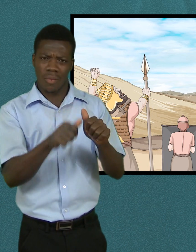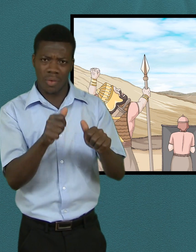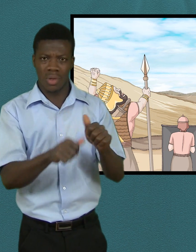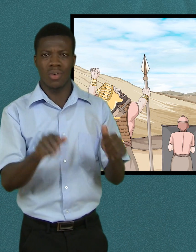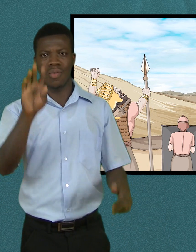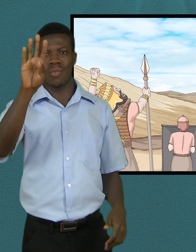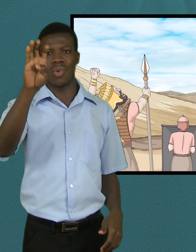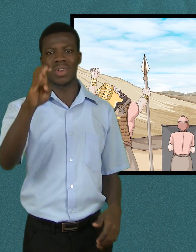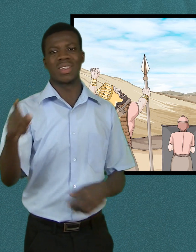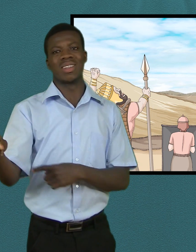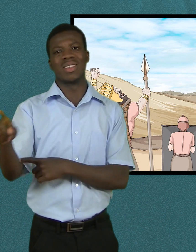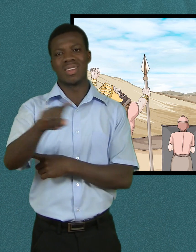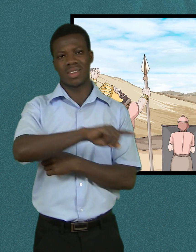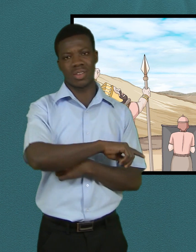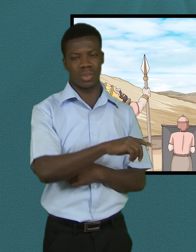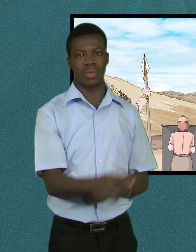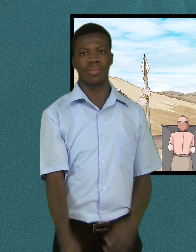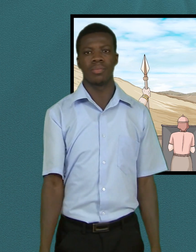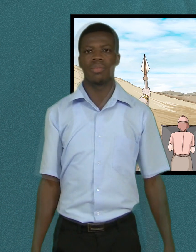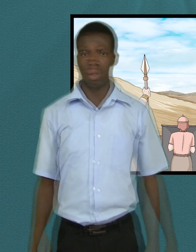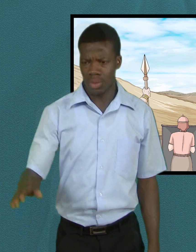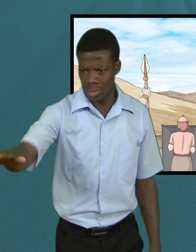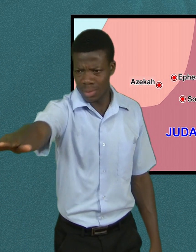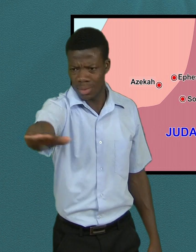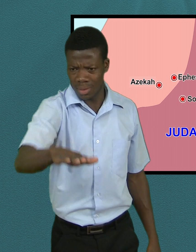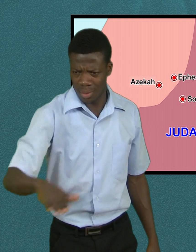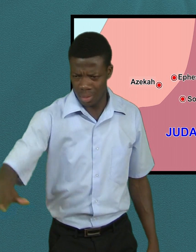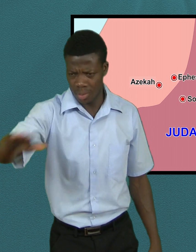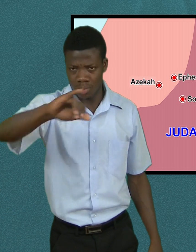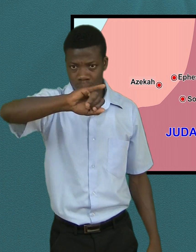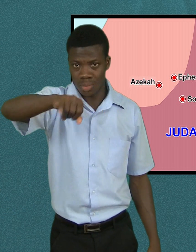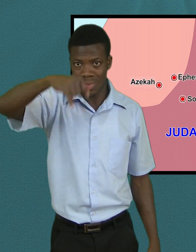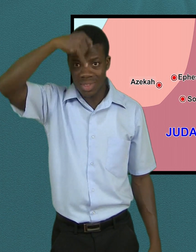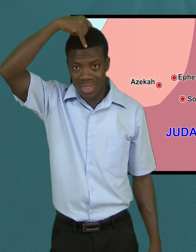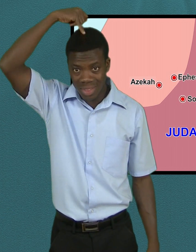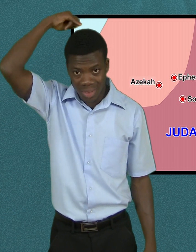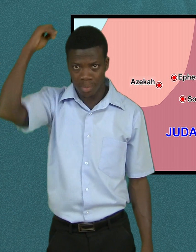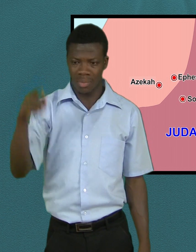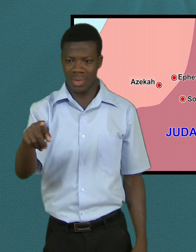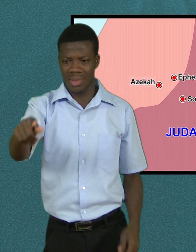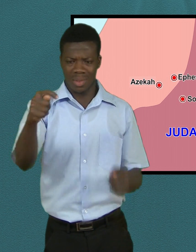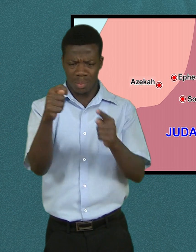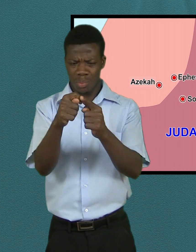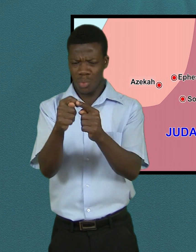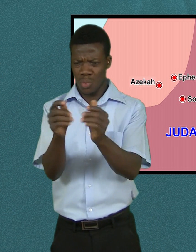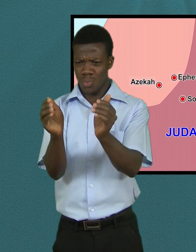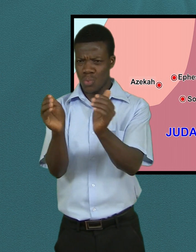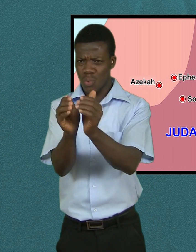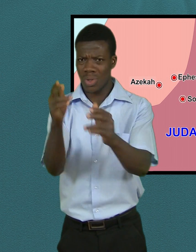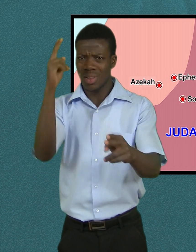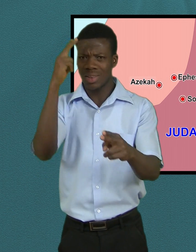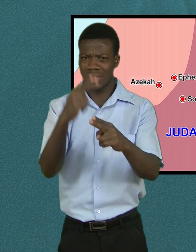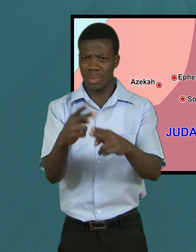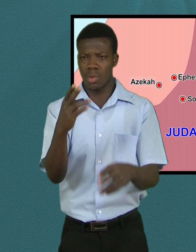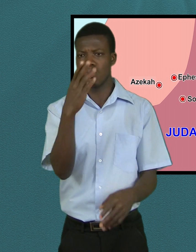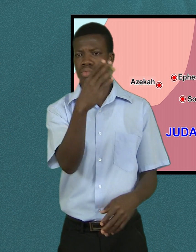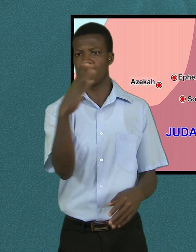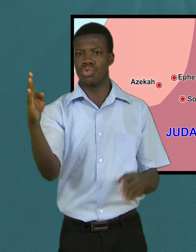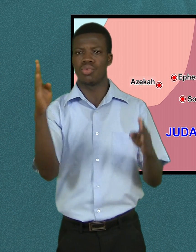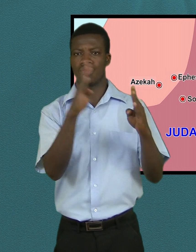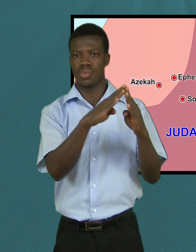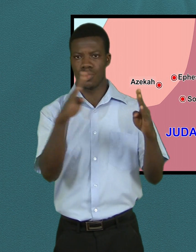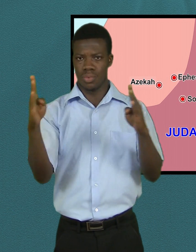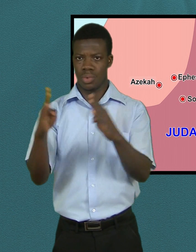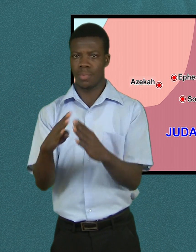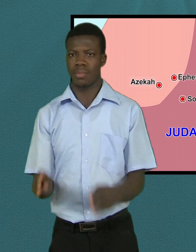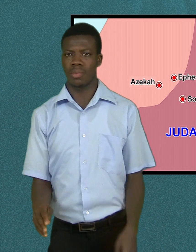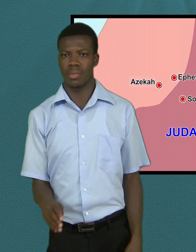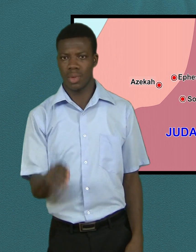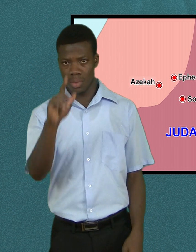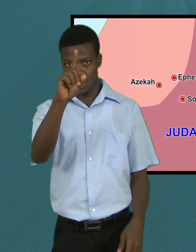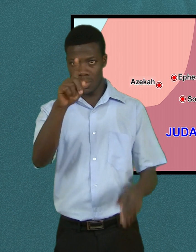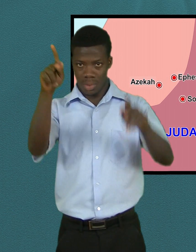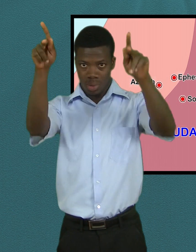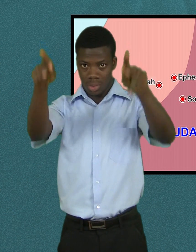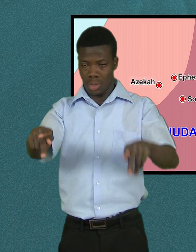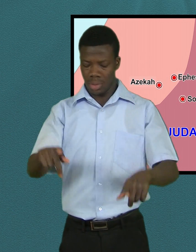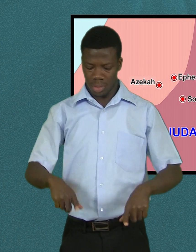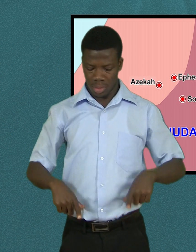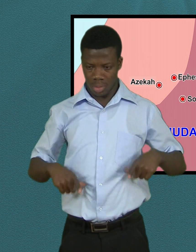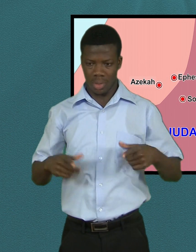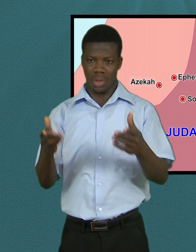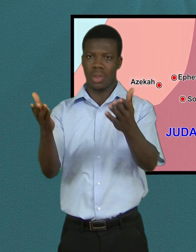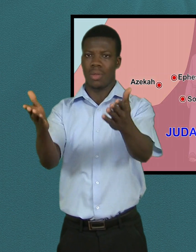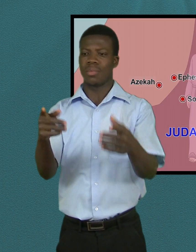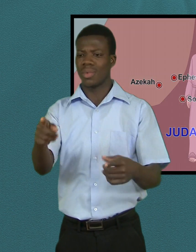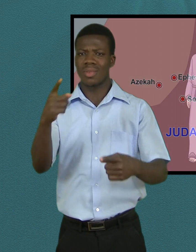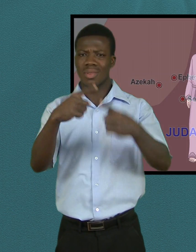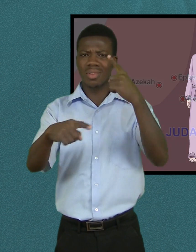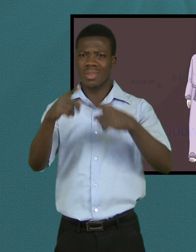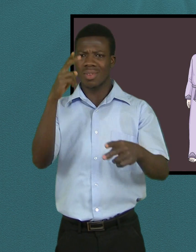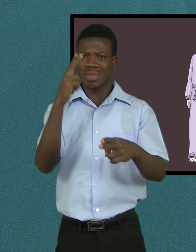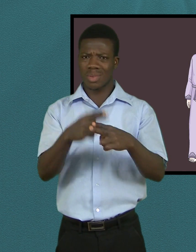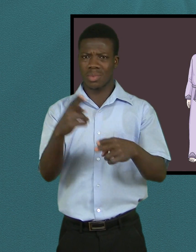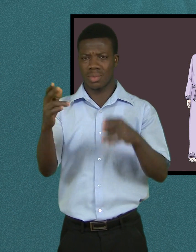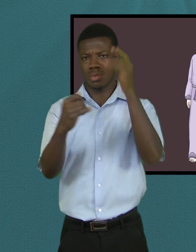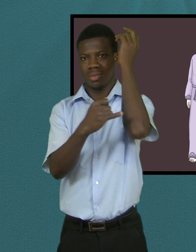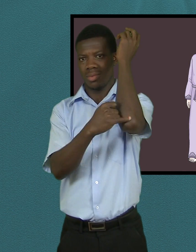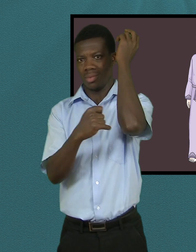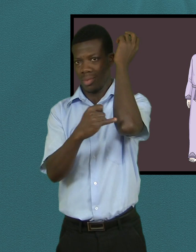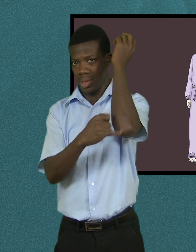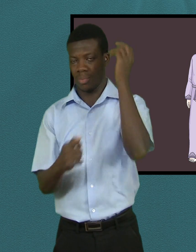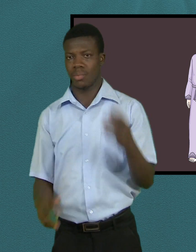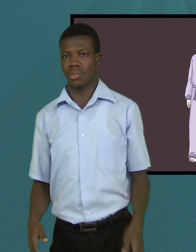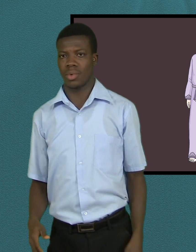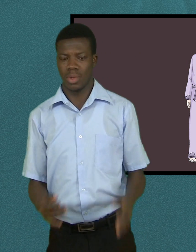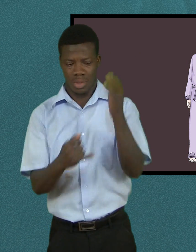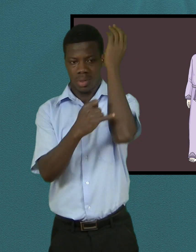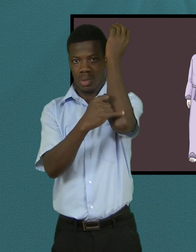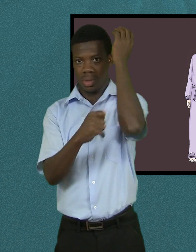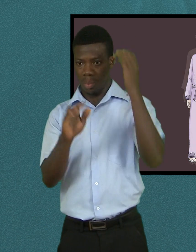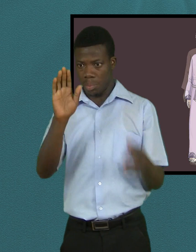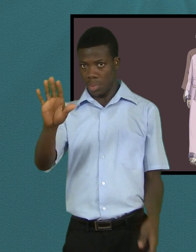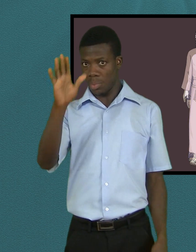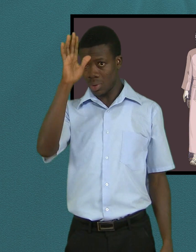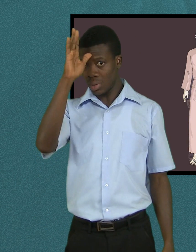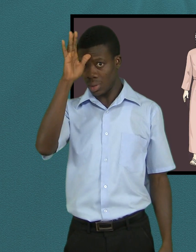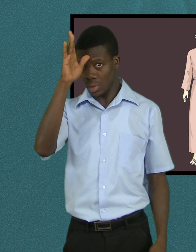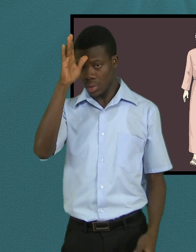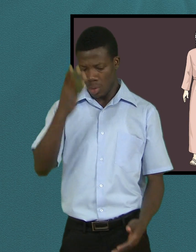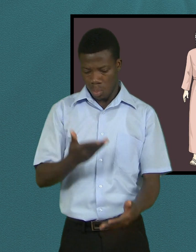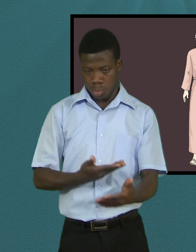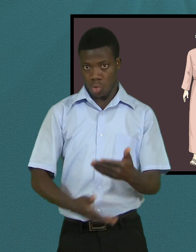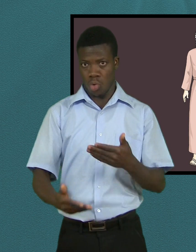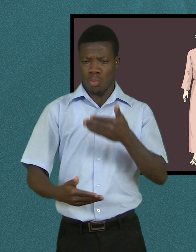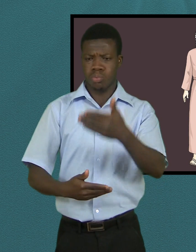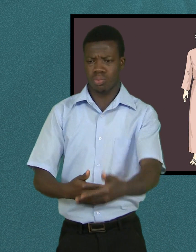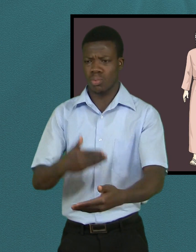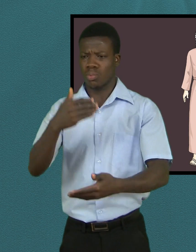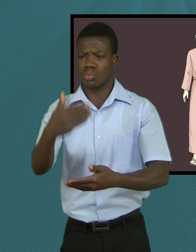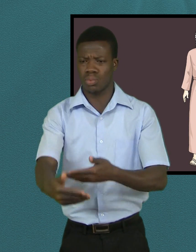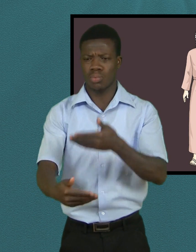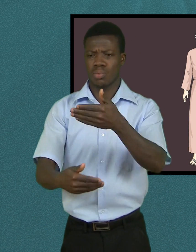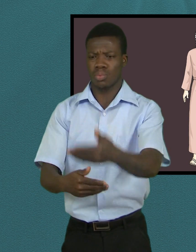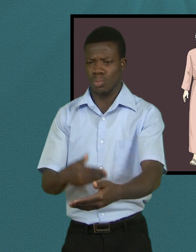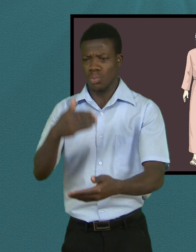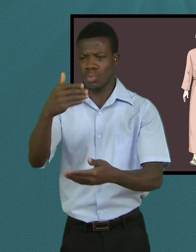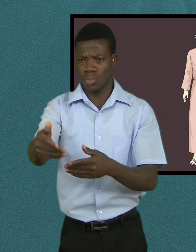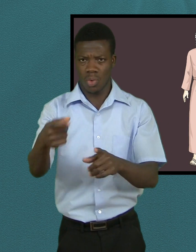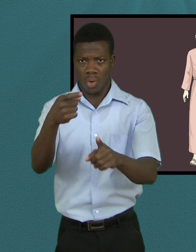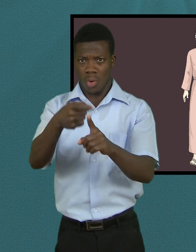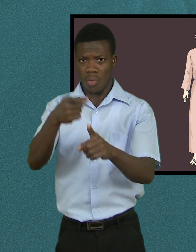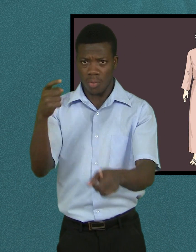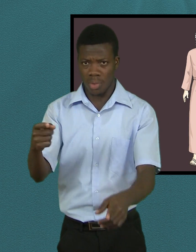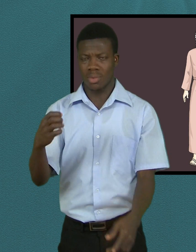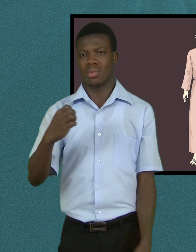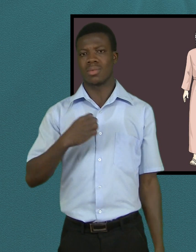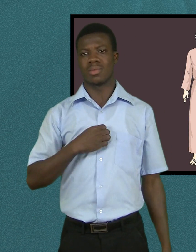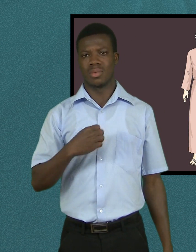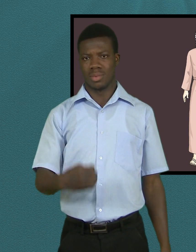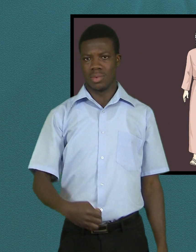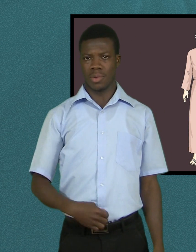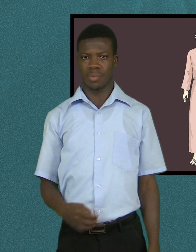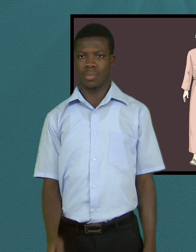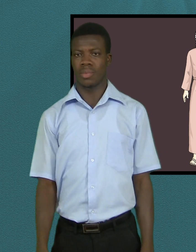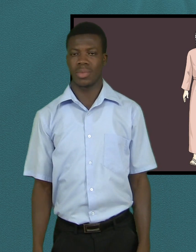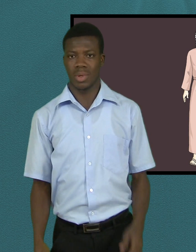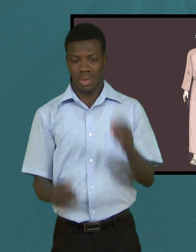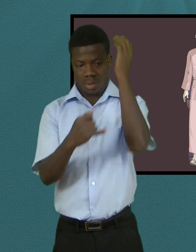Now David was the son of a man named Jesse, an Ephrathite from Bethlehem of Judah who had eight sons in the days of Saul.